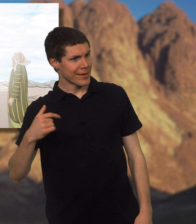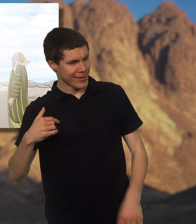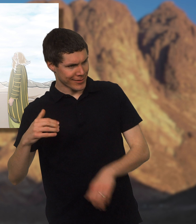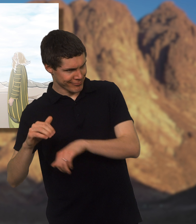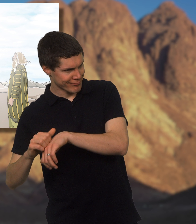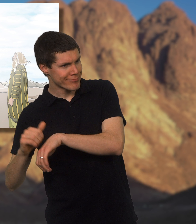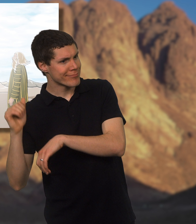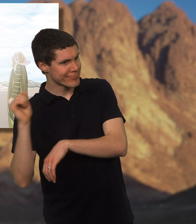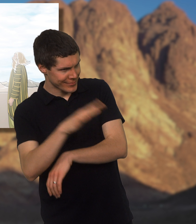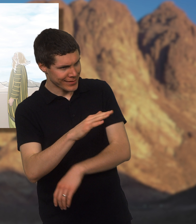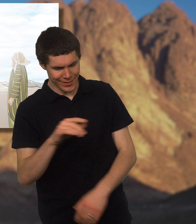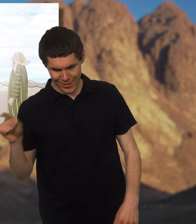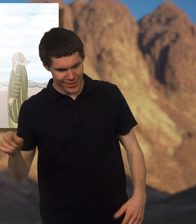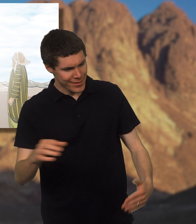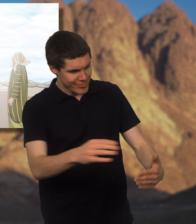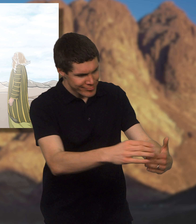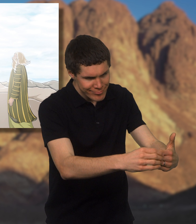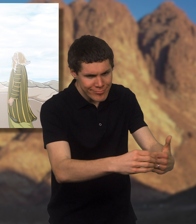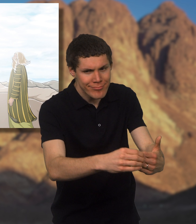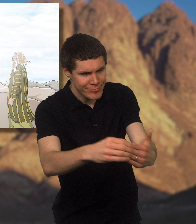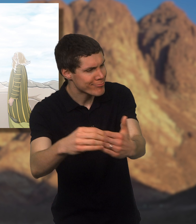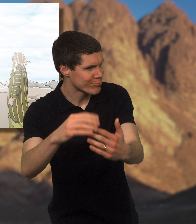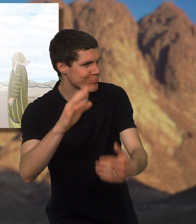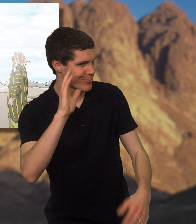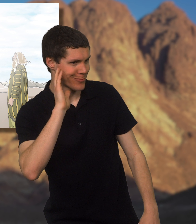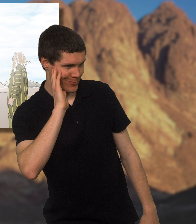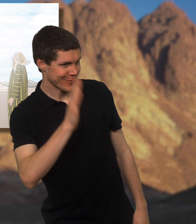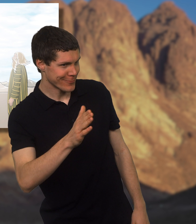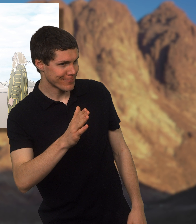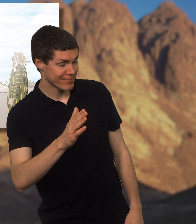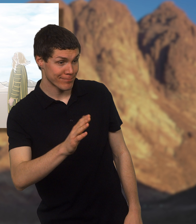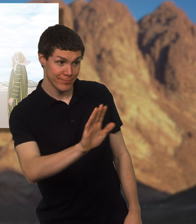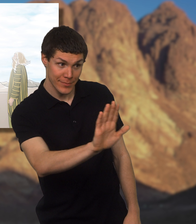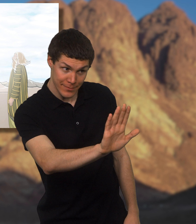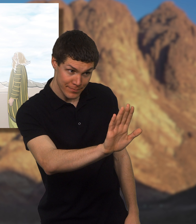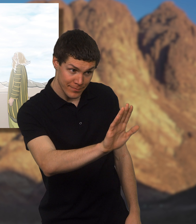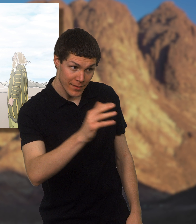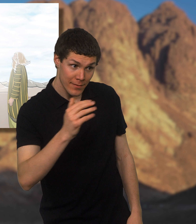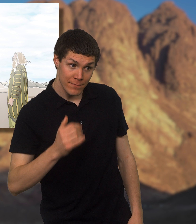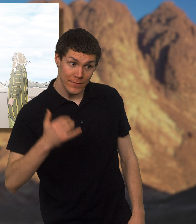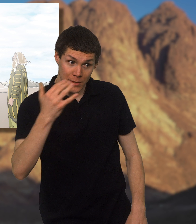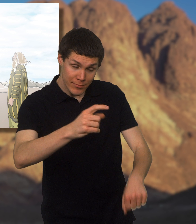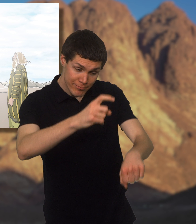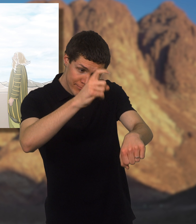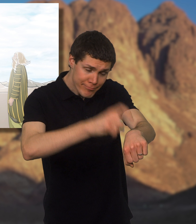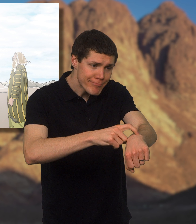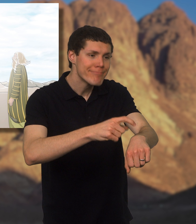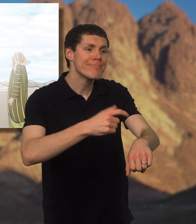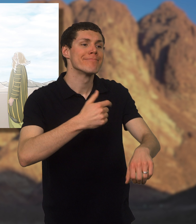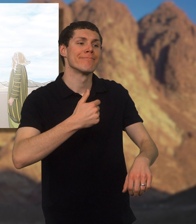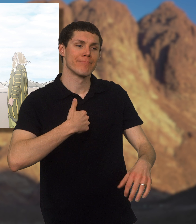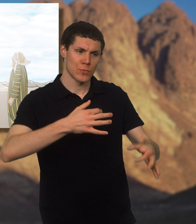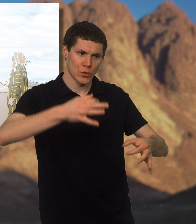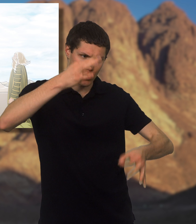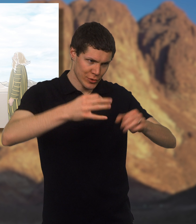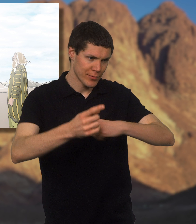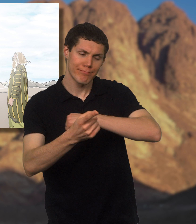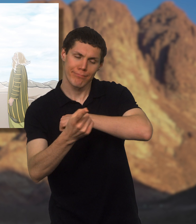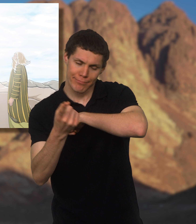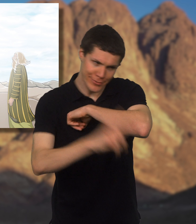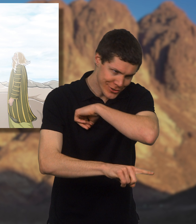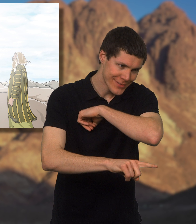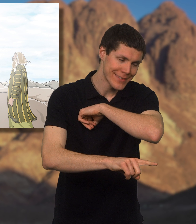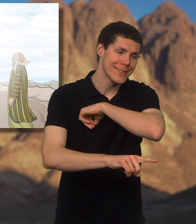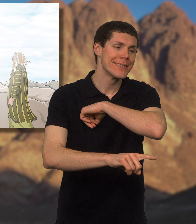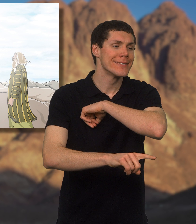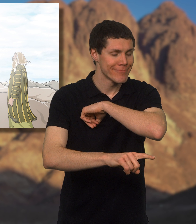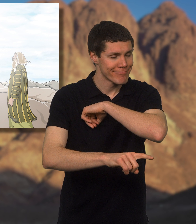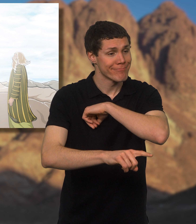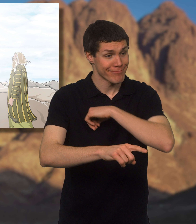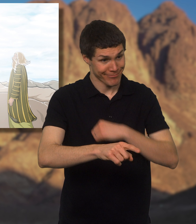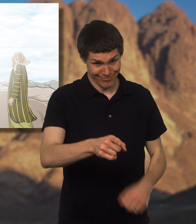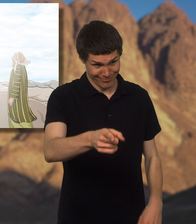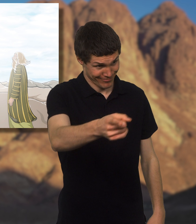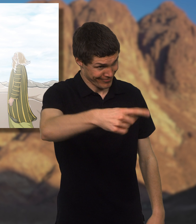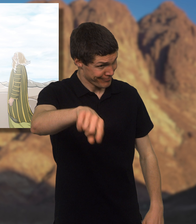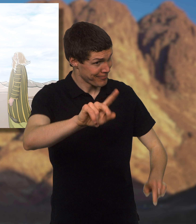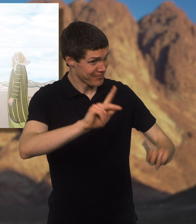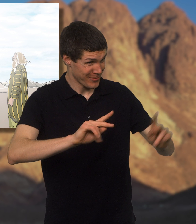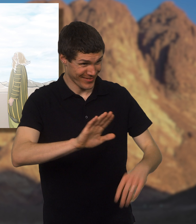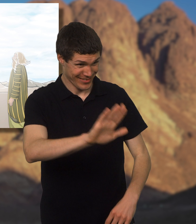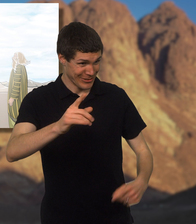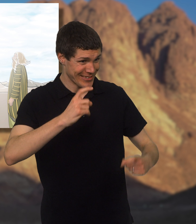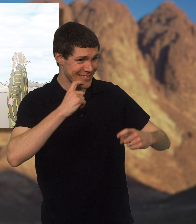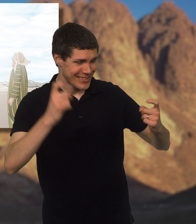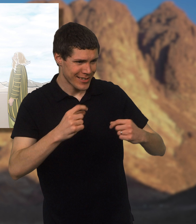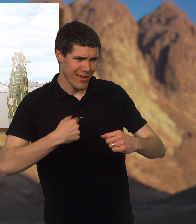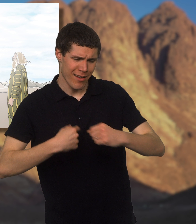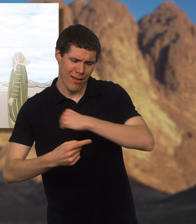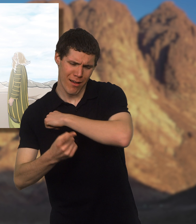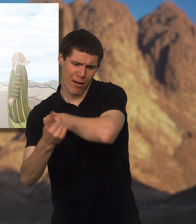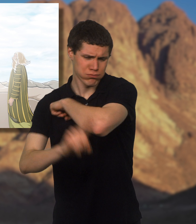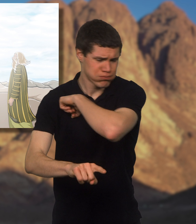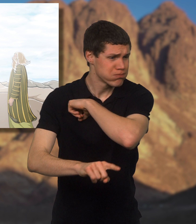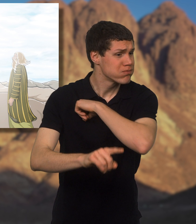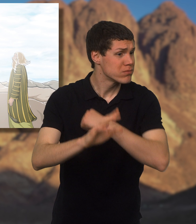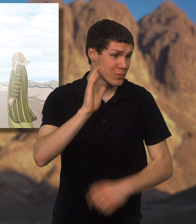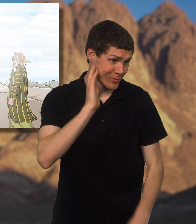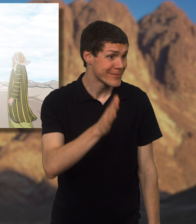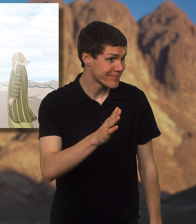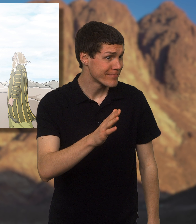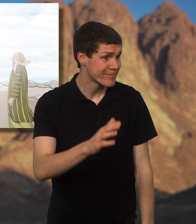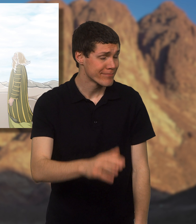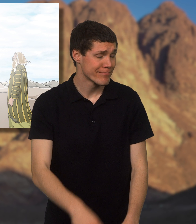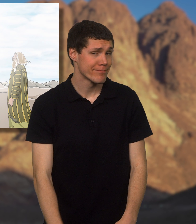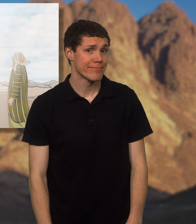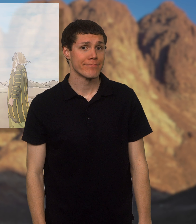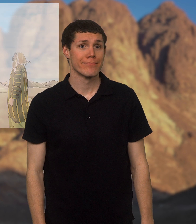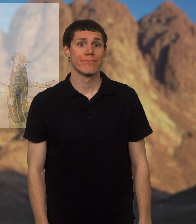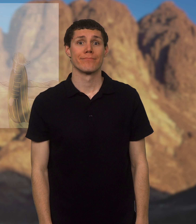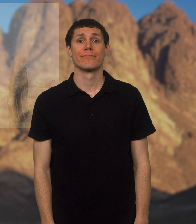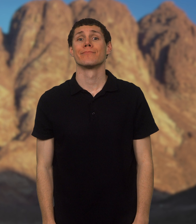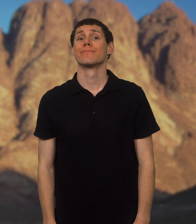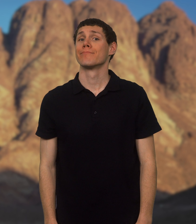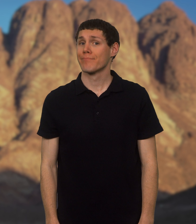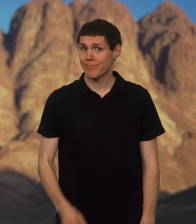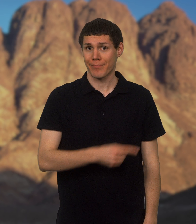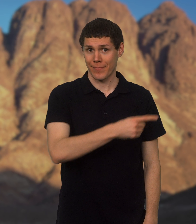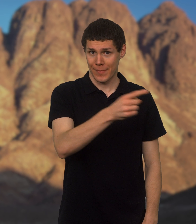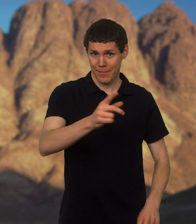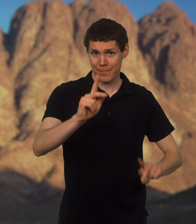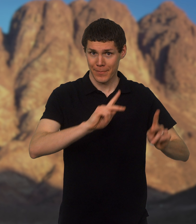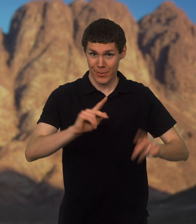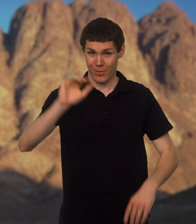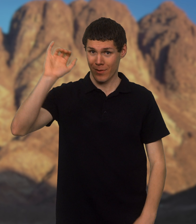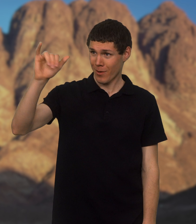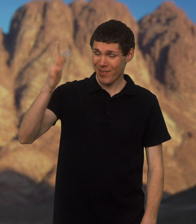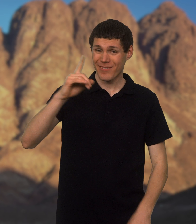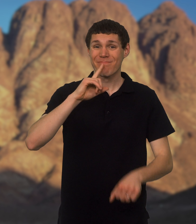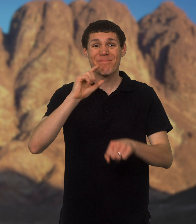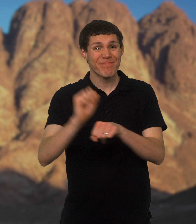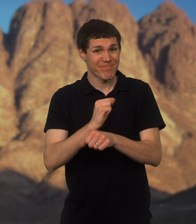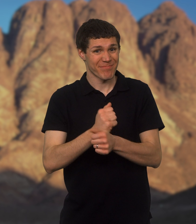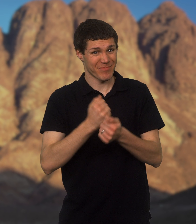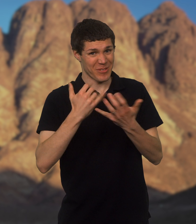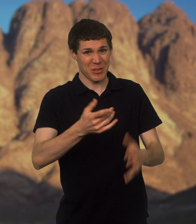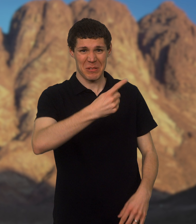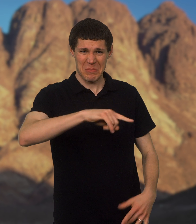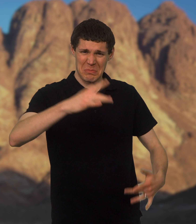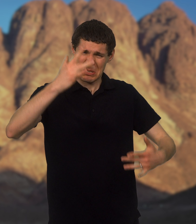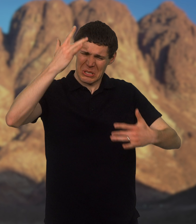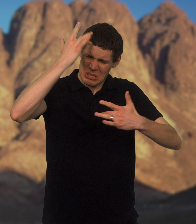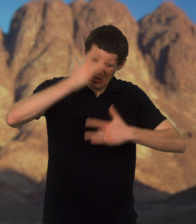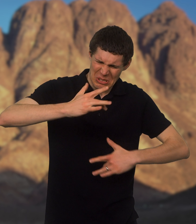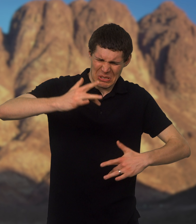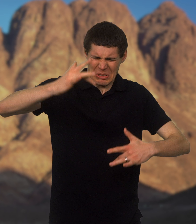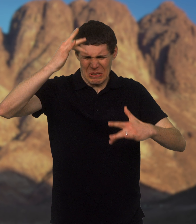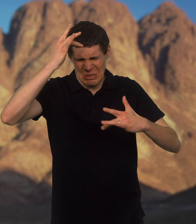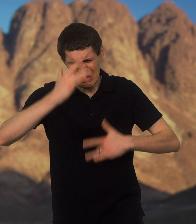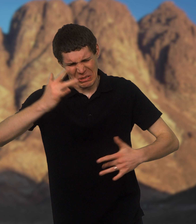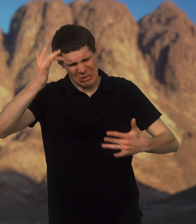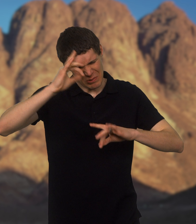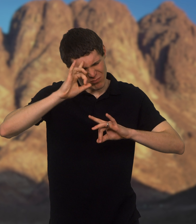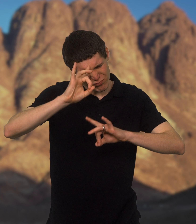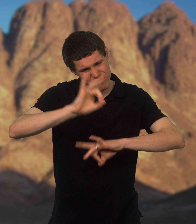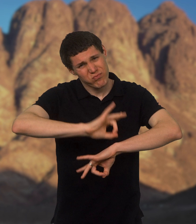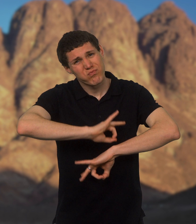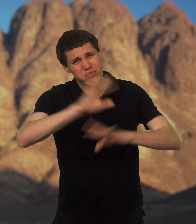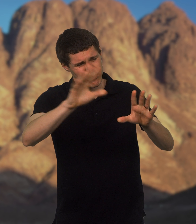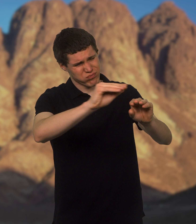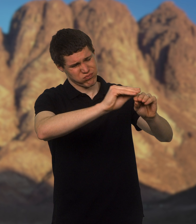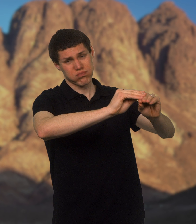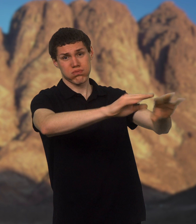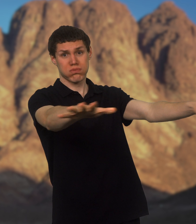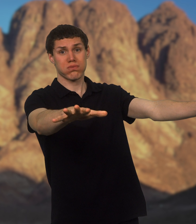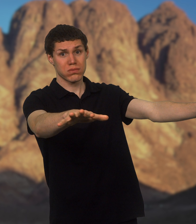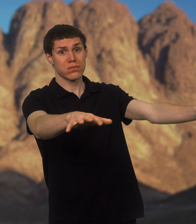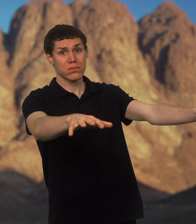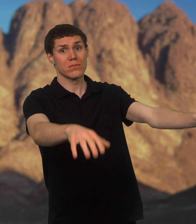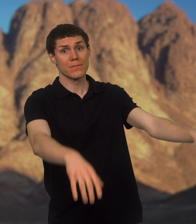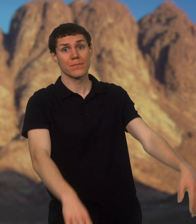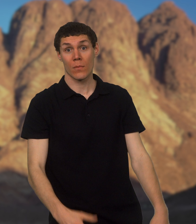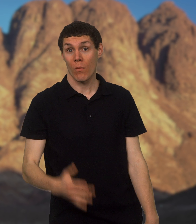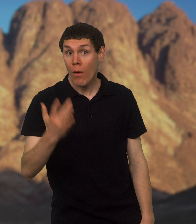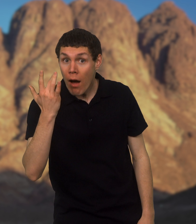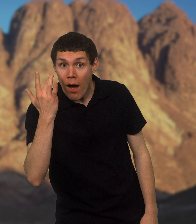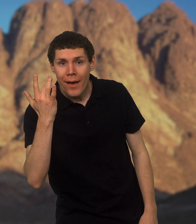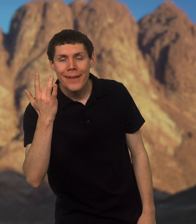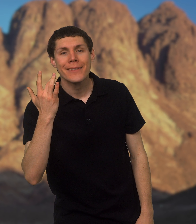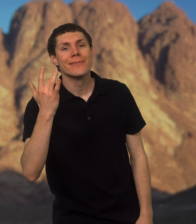Behold, My angel shall go before you. But on the day I settle accounts, I will punish them for their sin.”